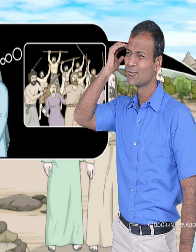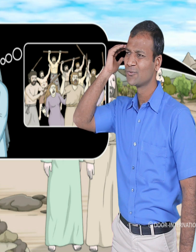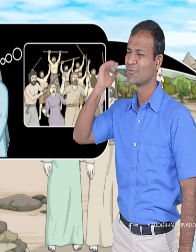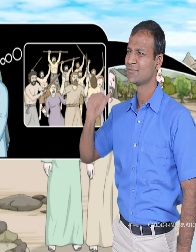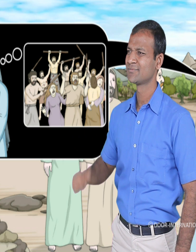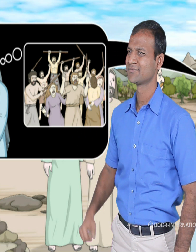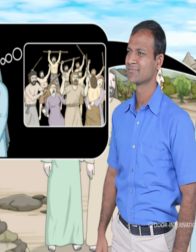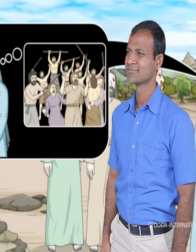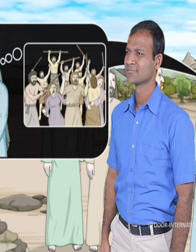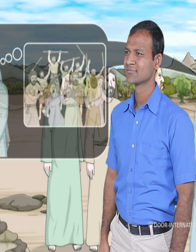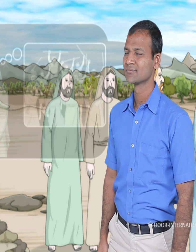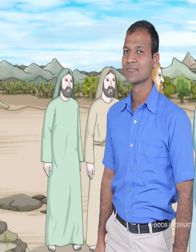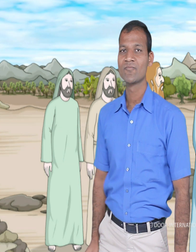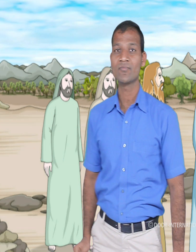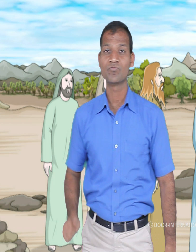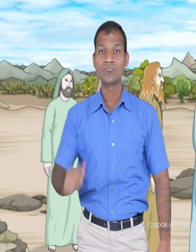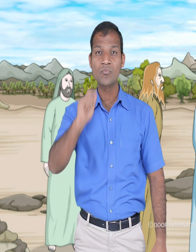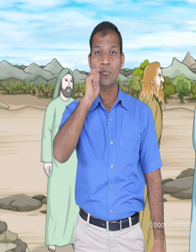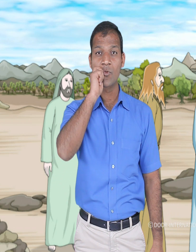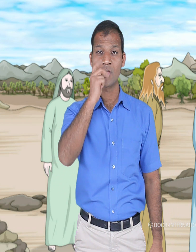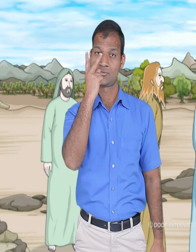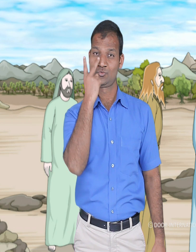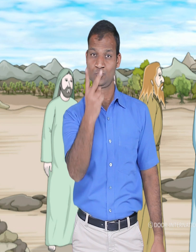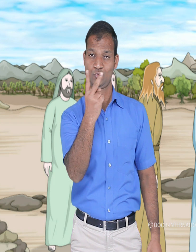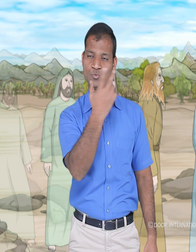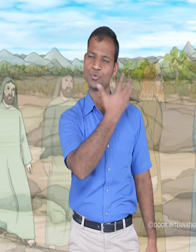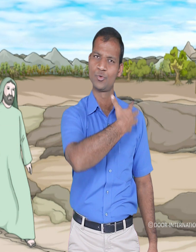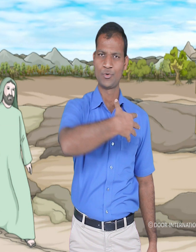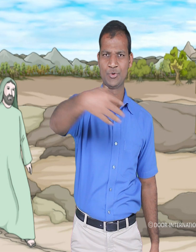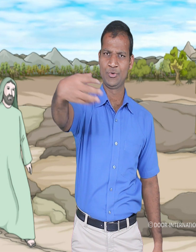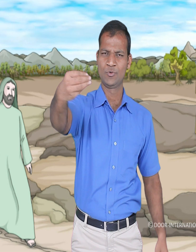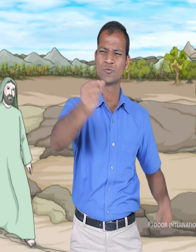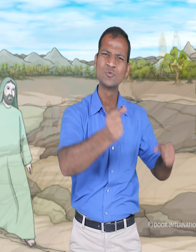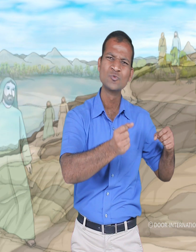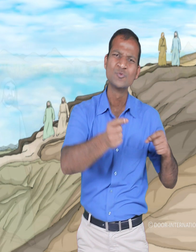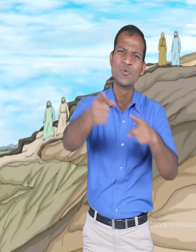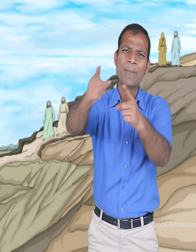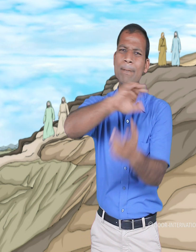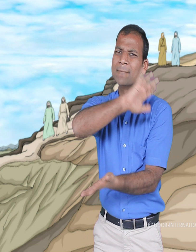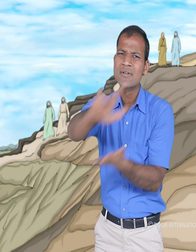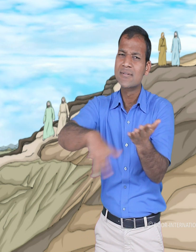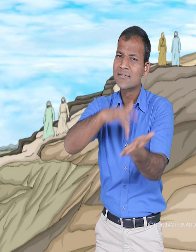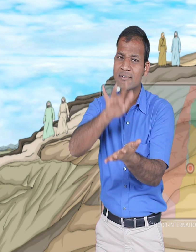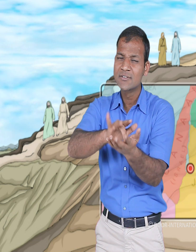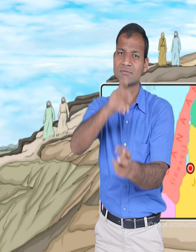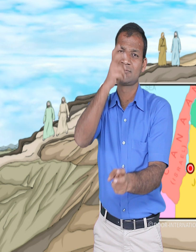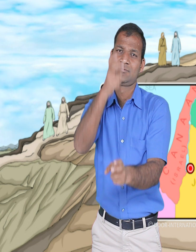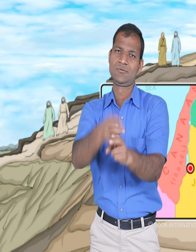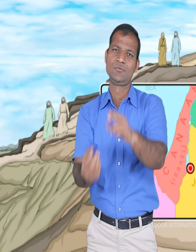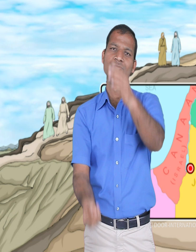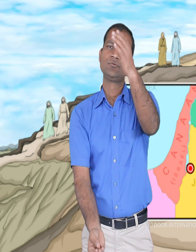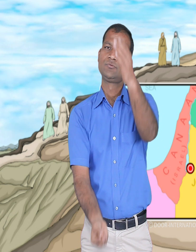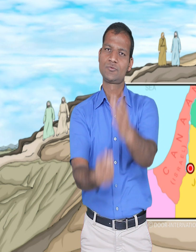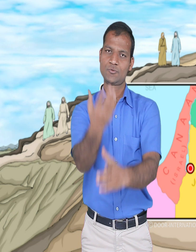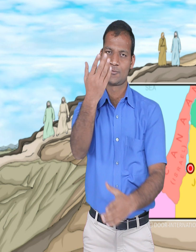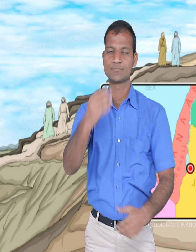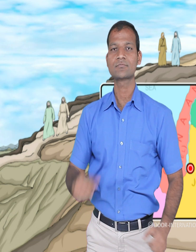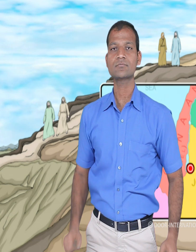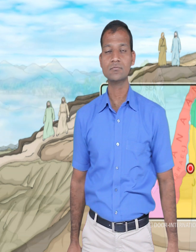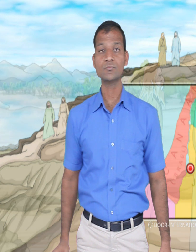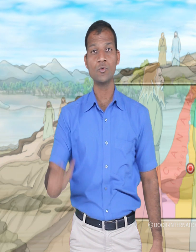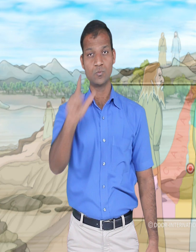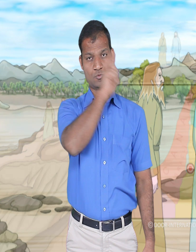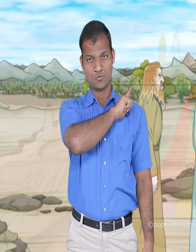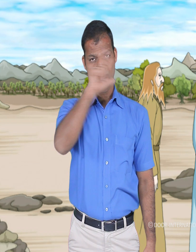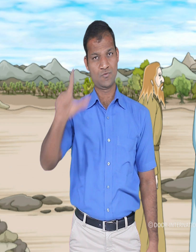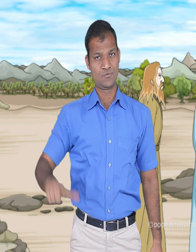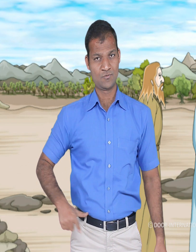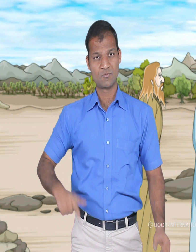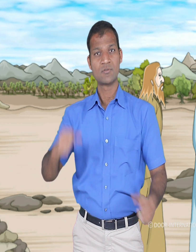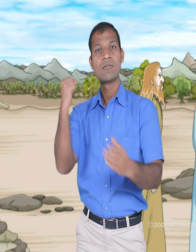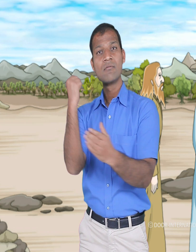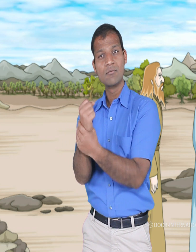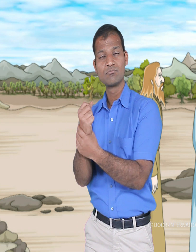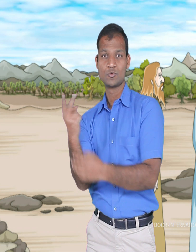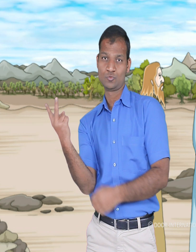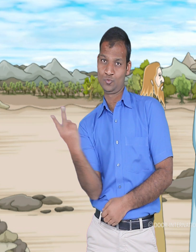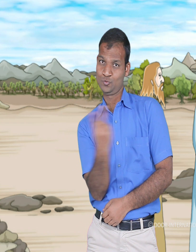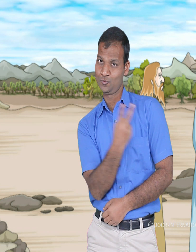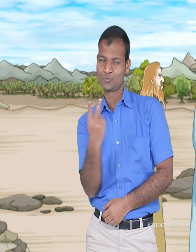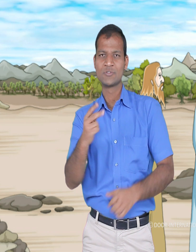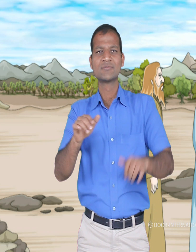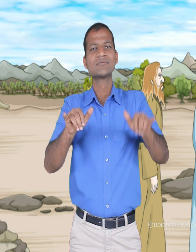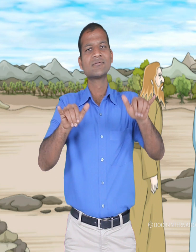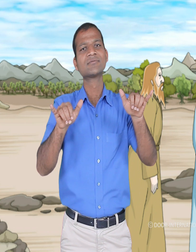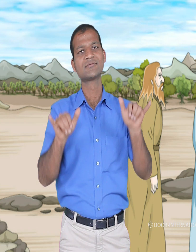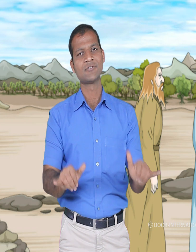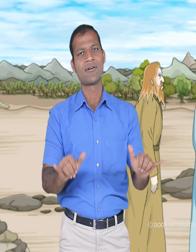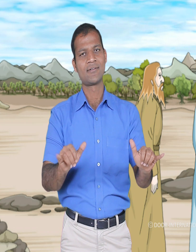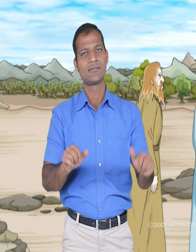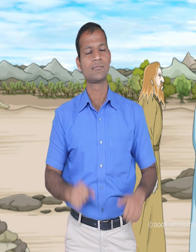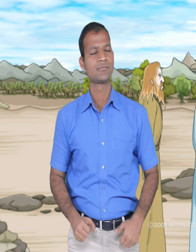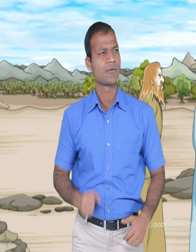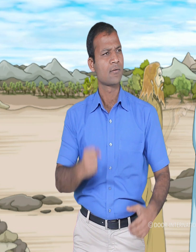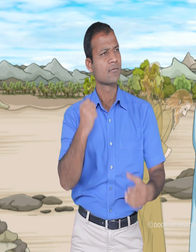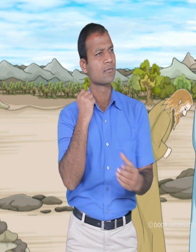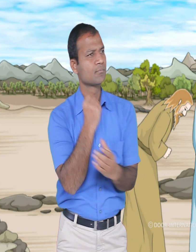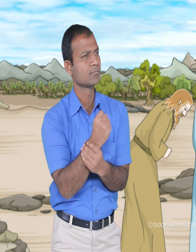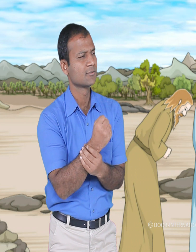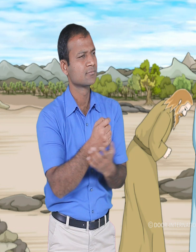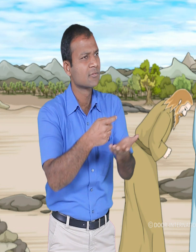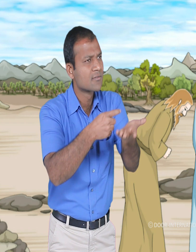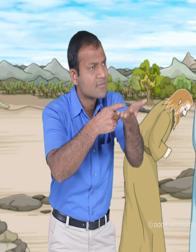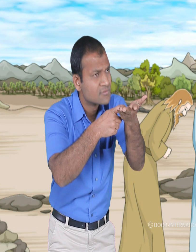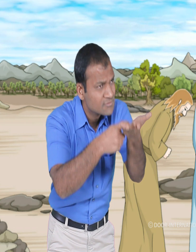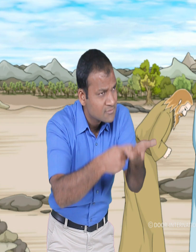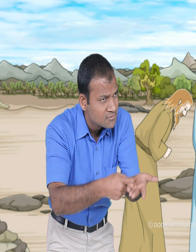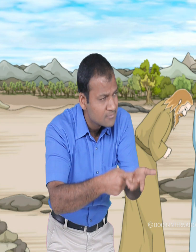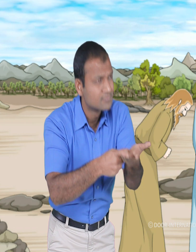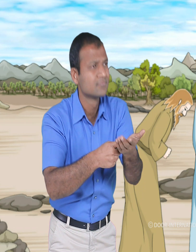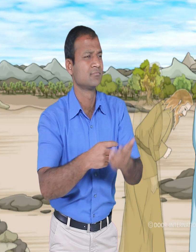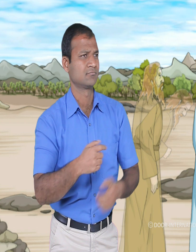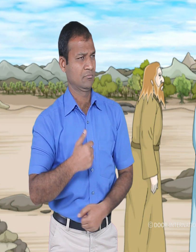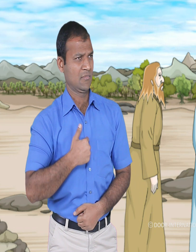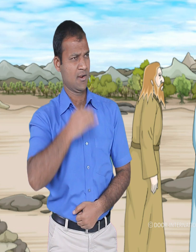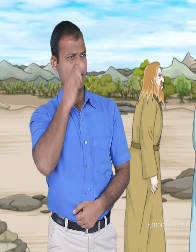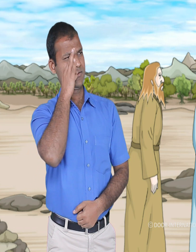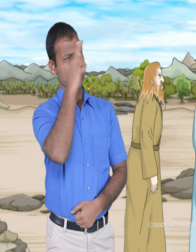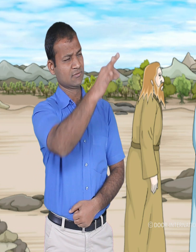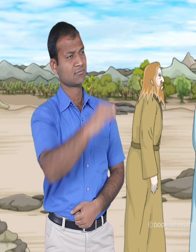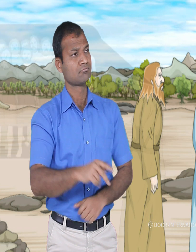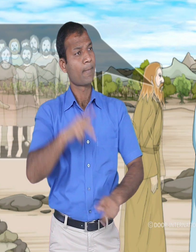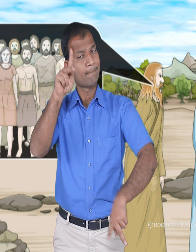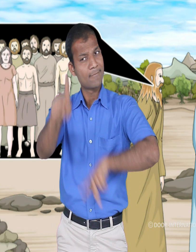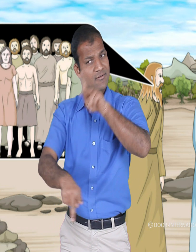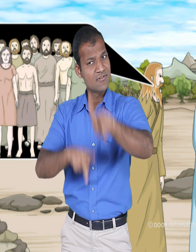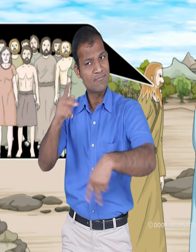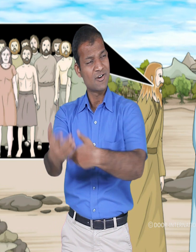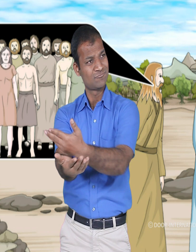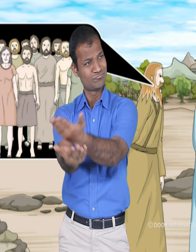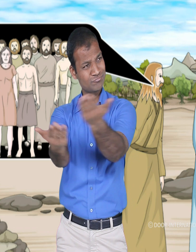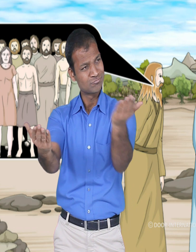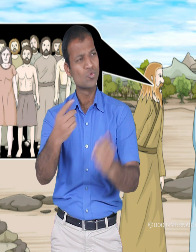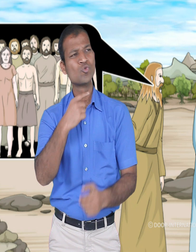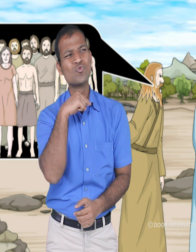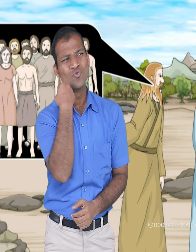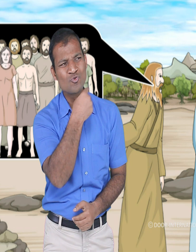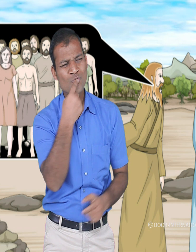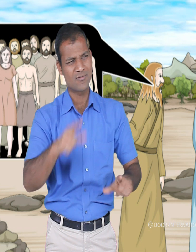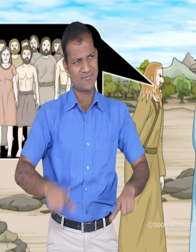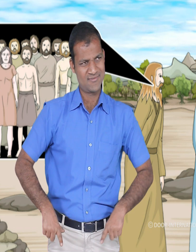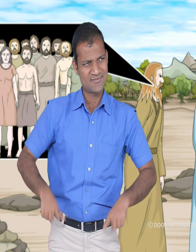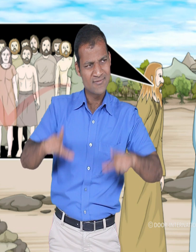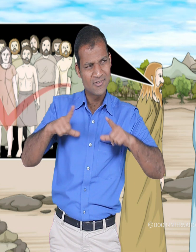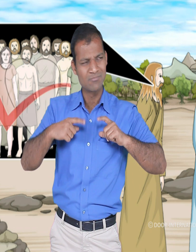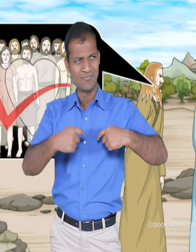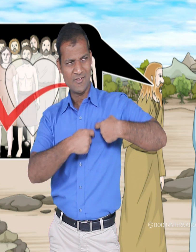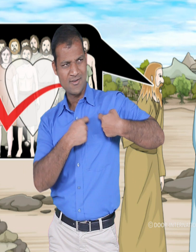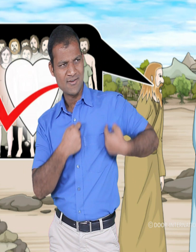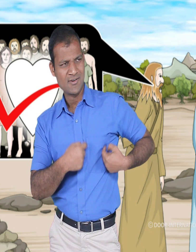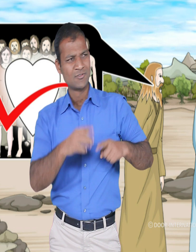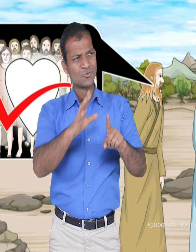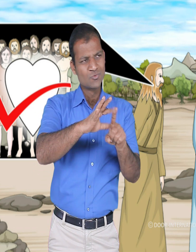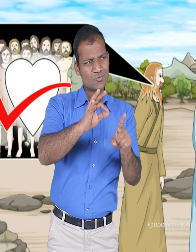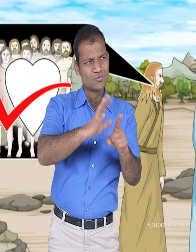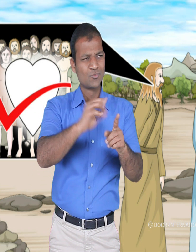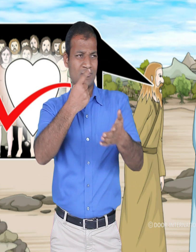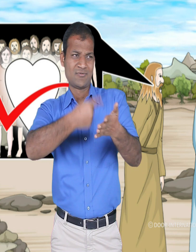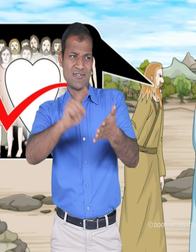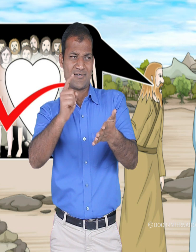And the two men turned away and went toward Sodom, but Abraham remained standing before the LORD.